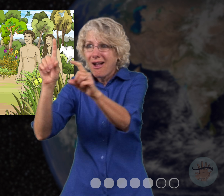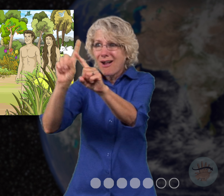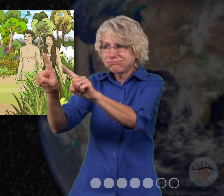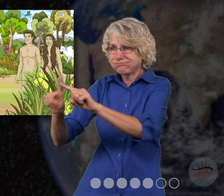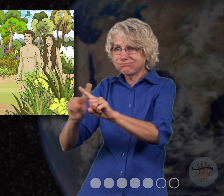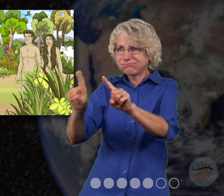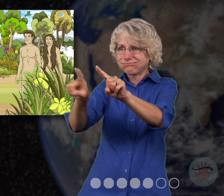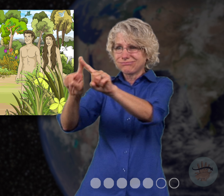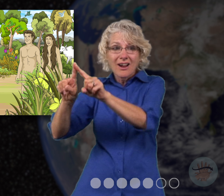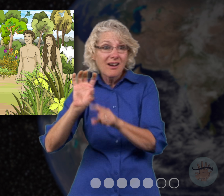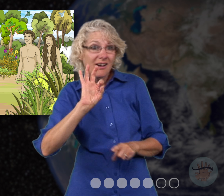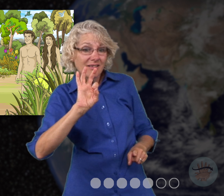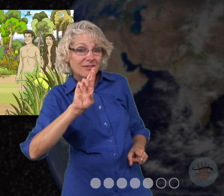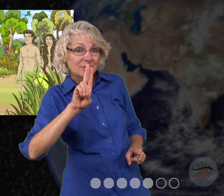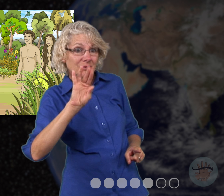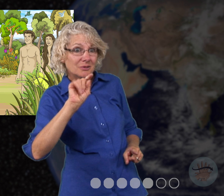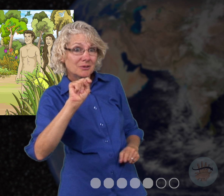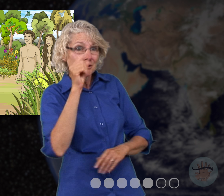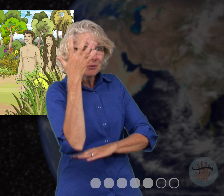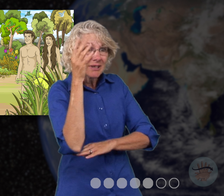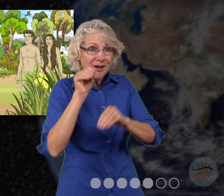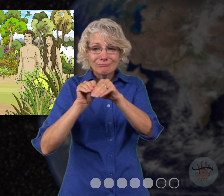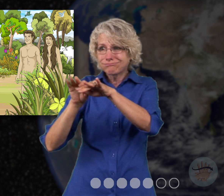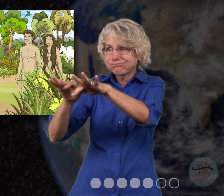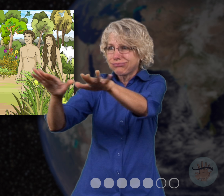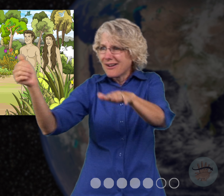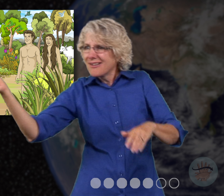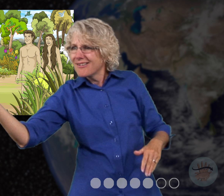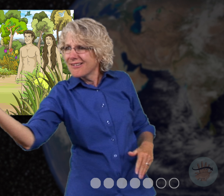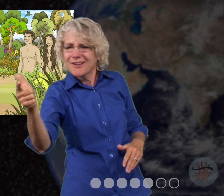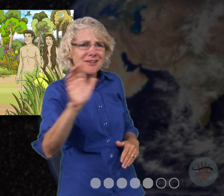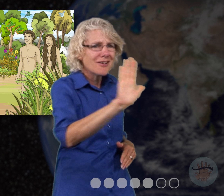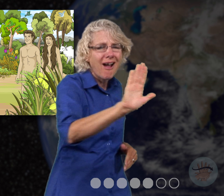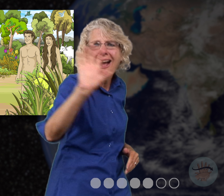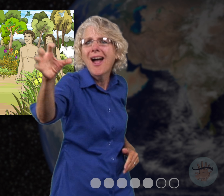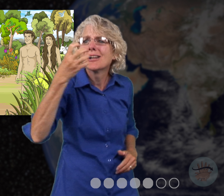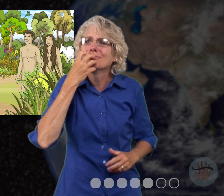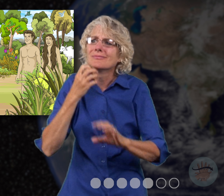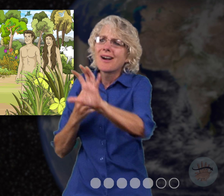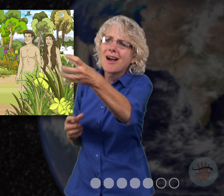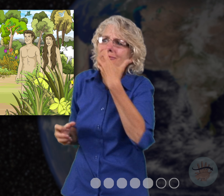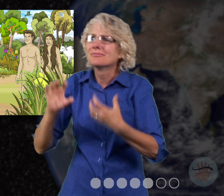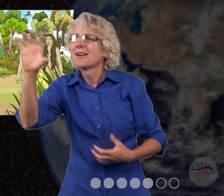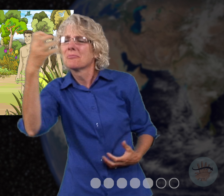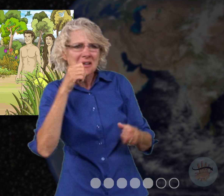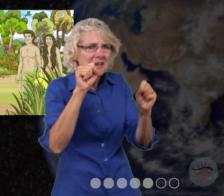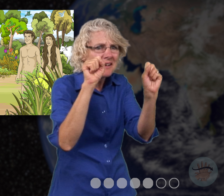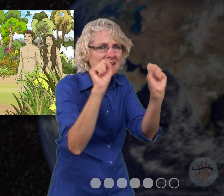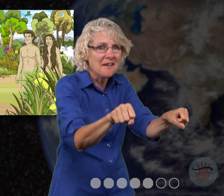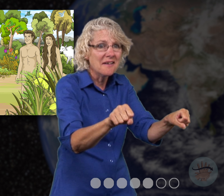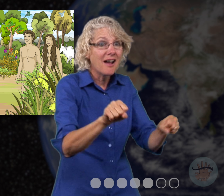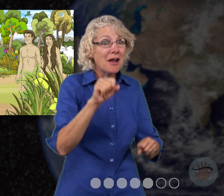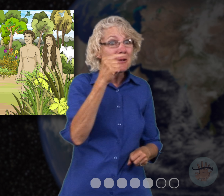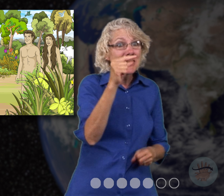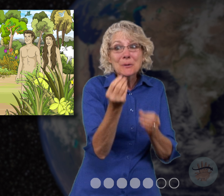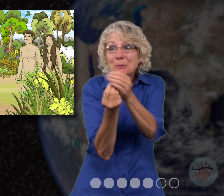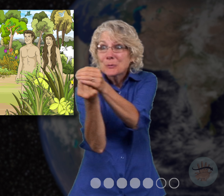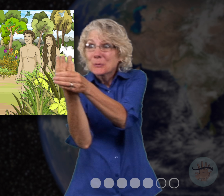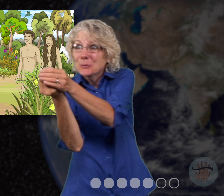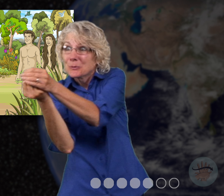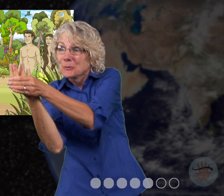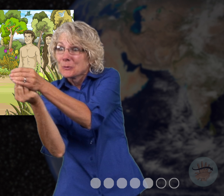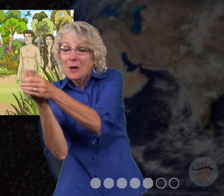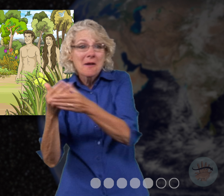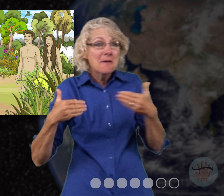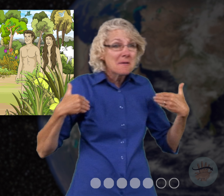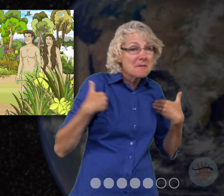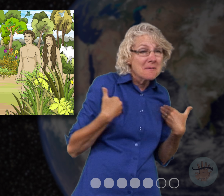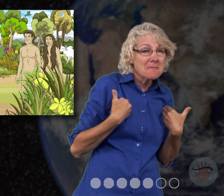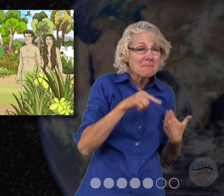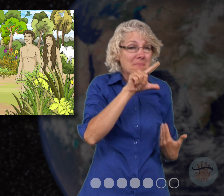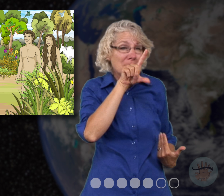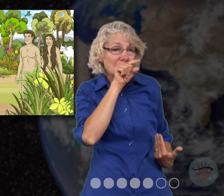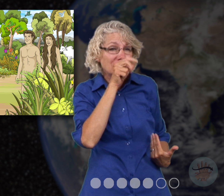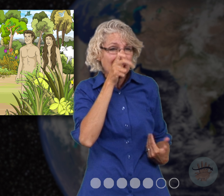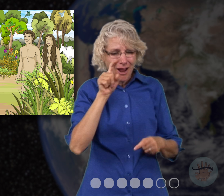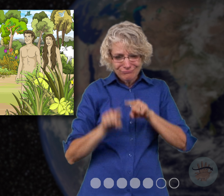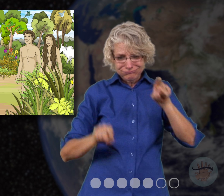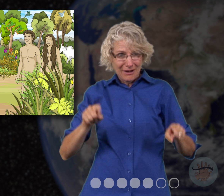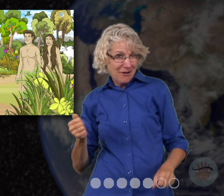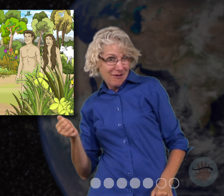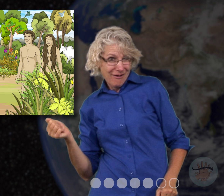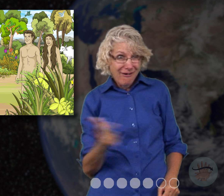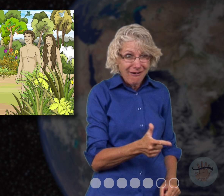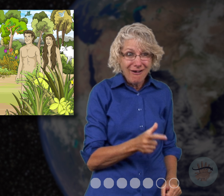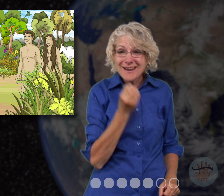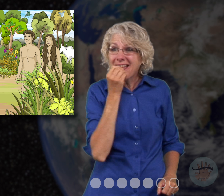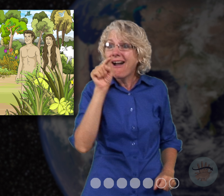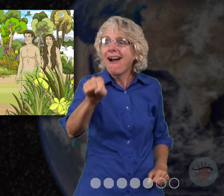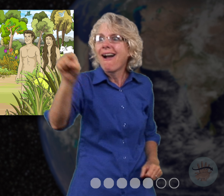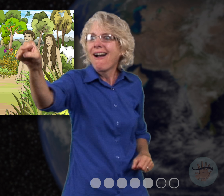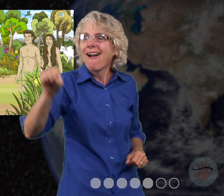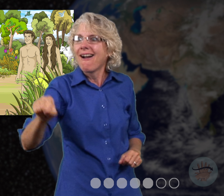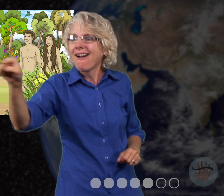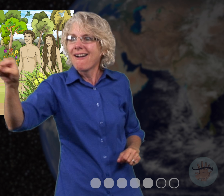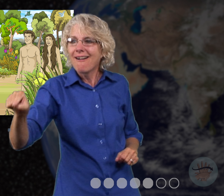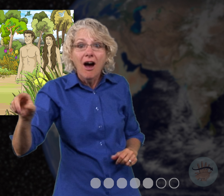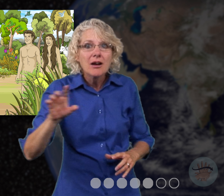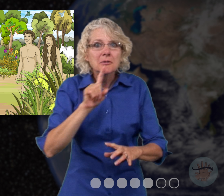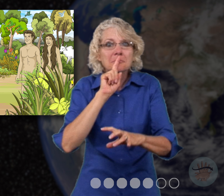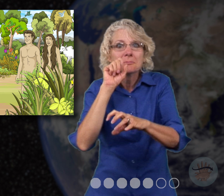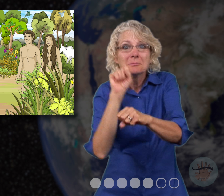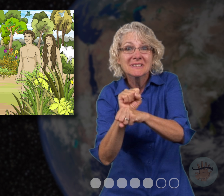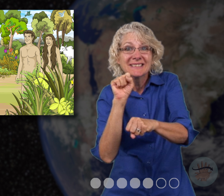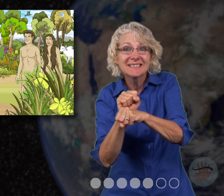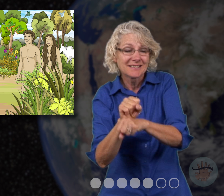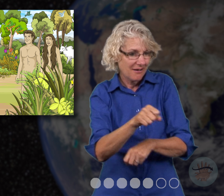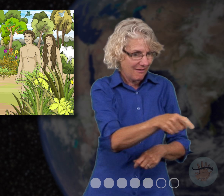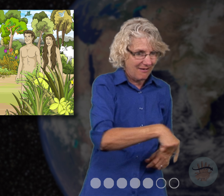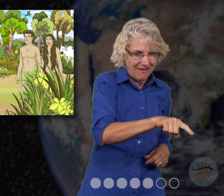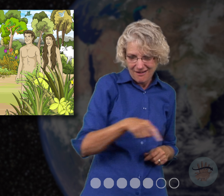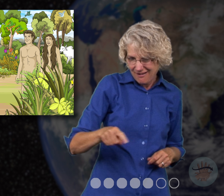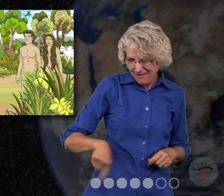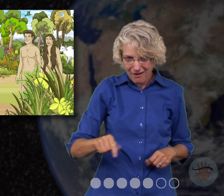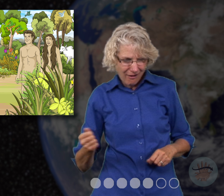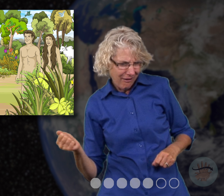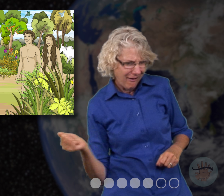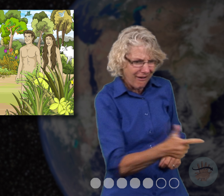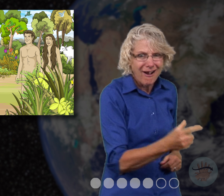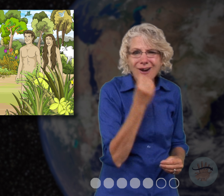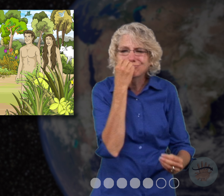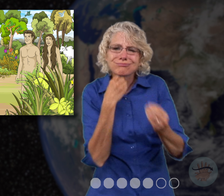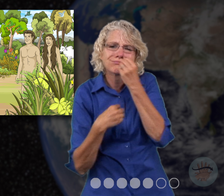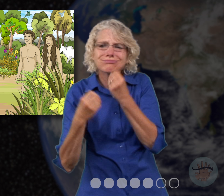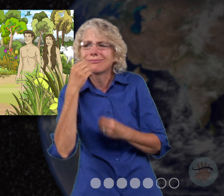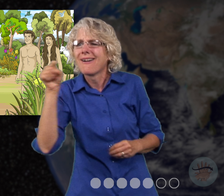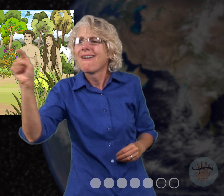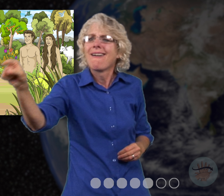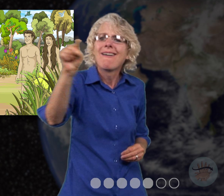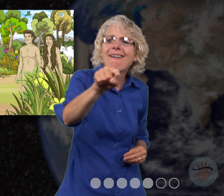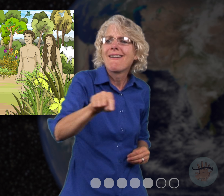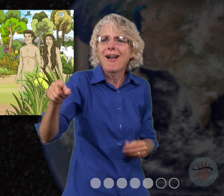rule over the fish of the sea and the birds of the air and every creature that crawls upon the earth.”